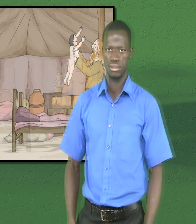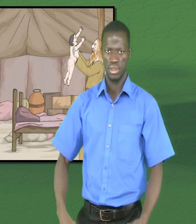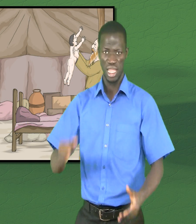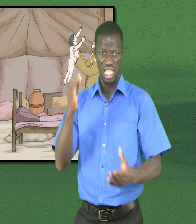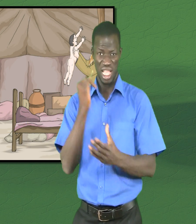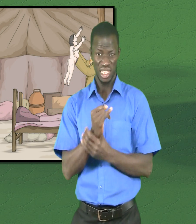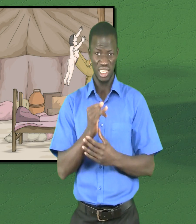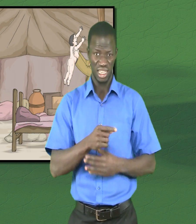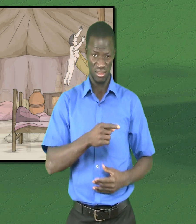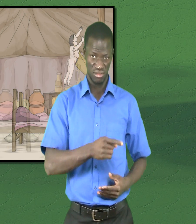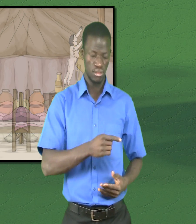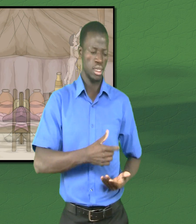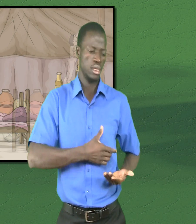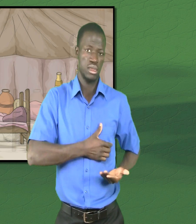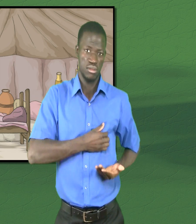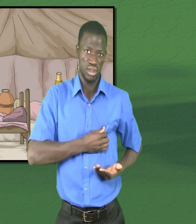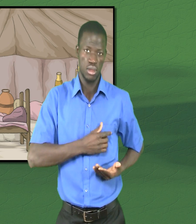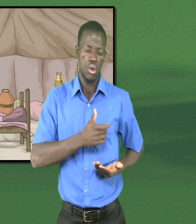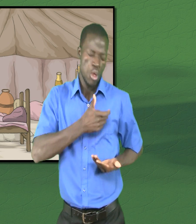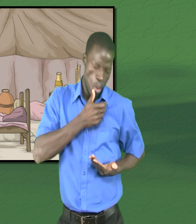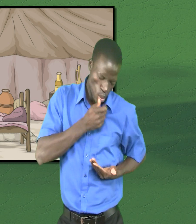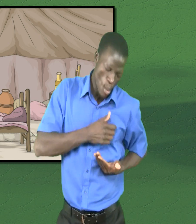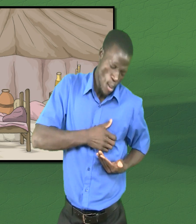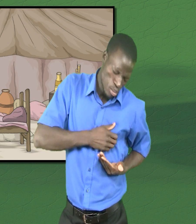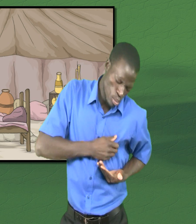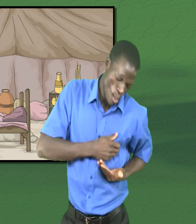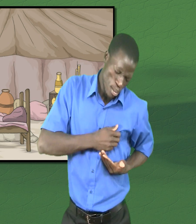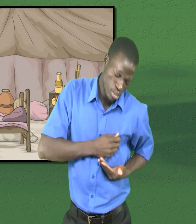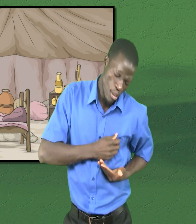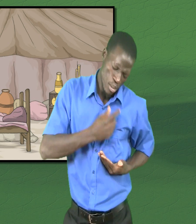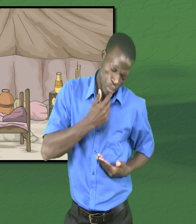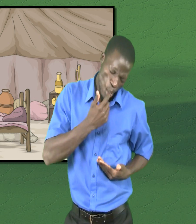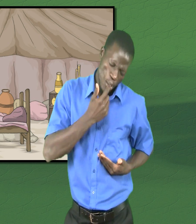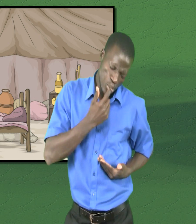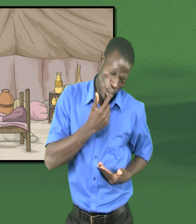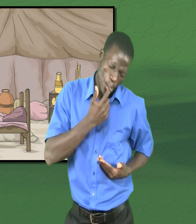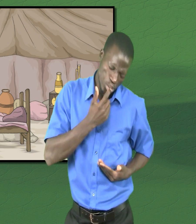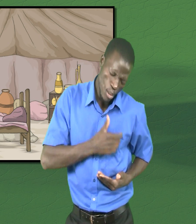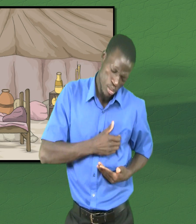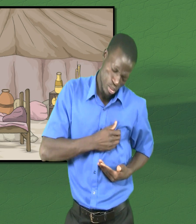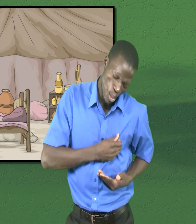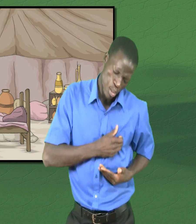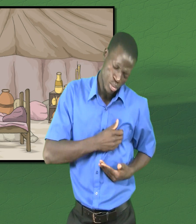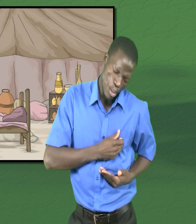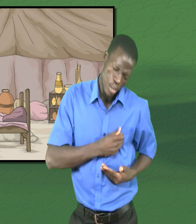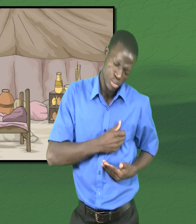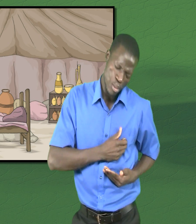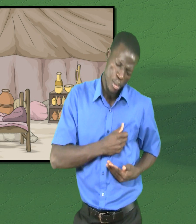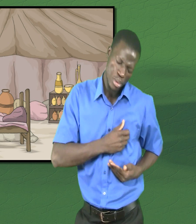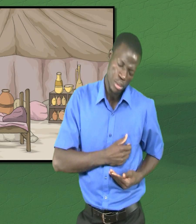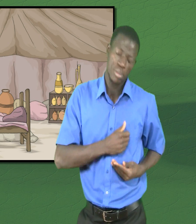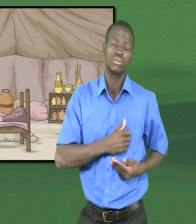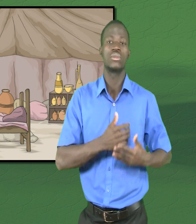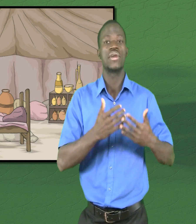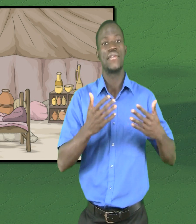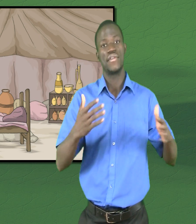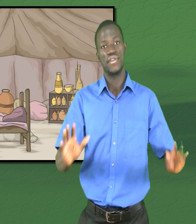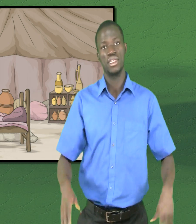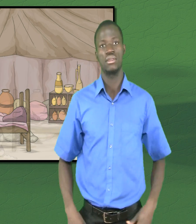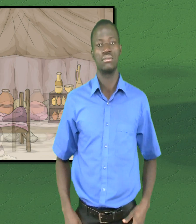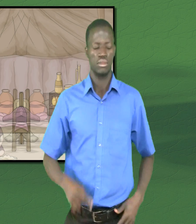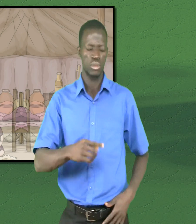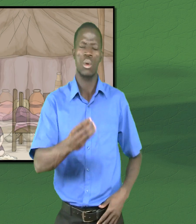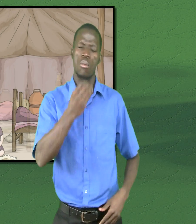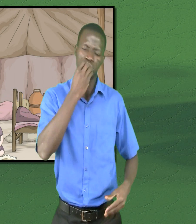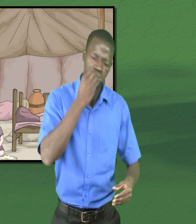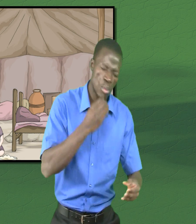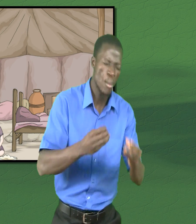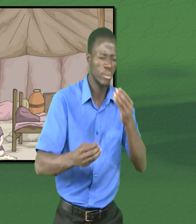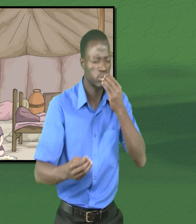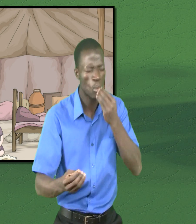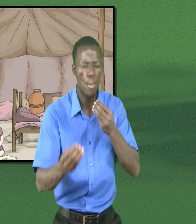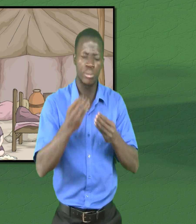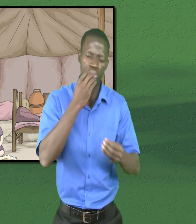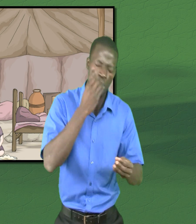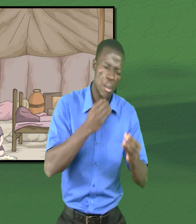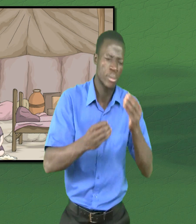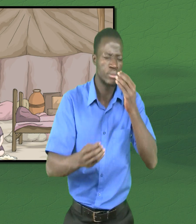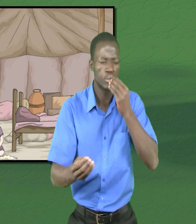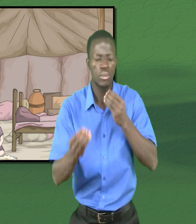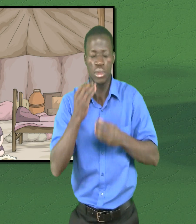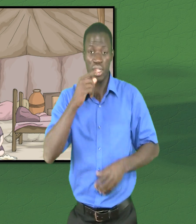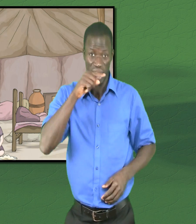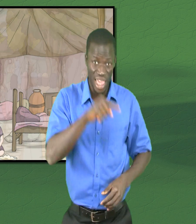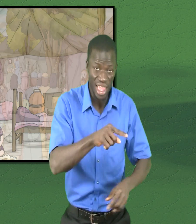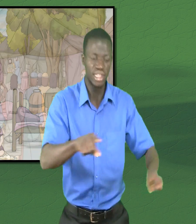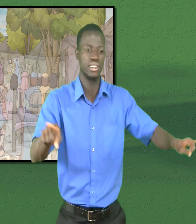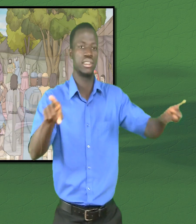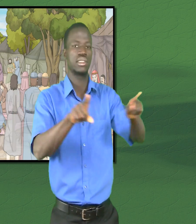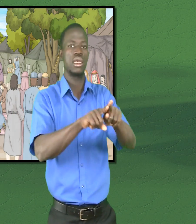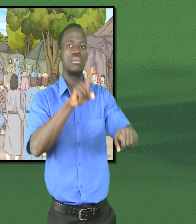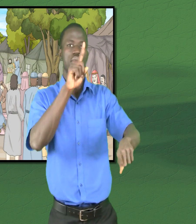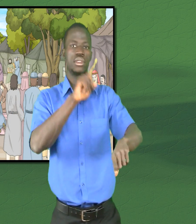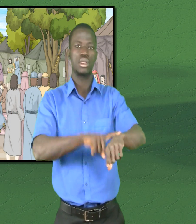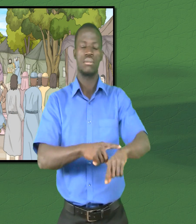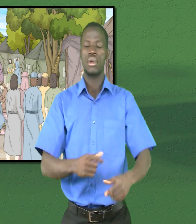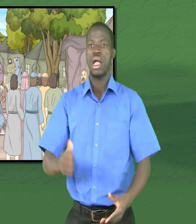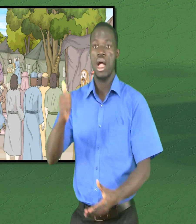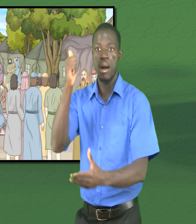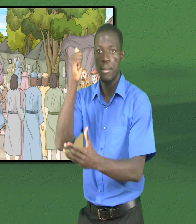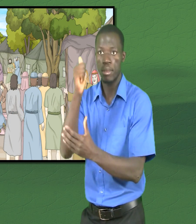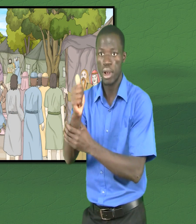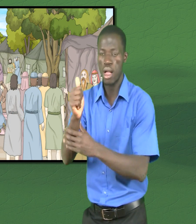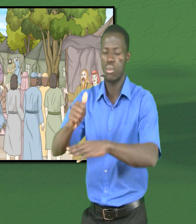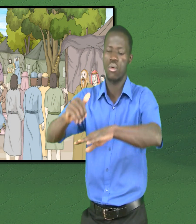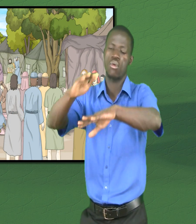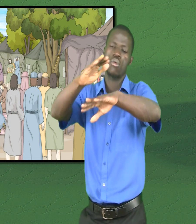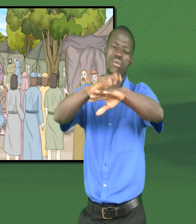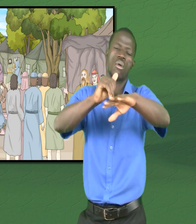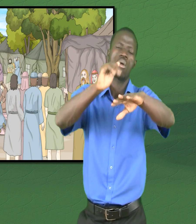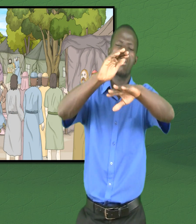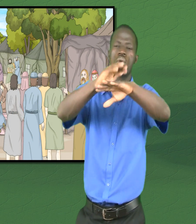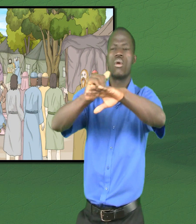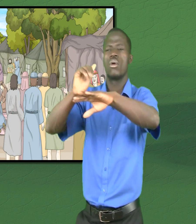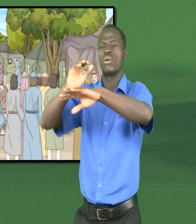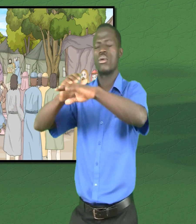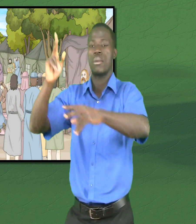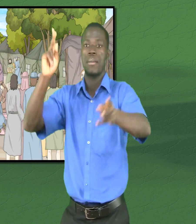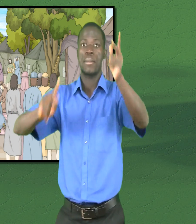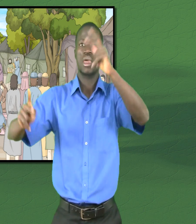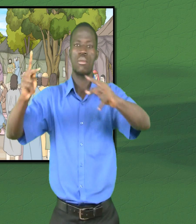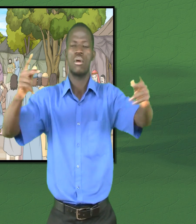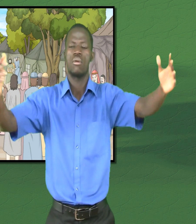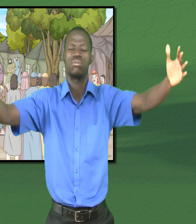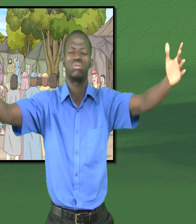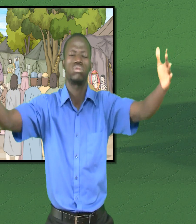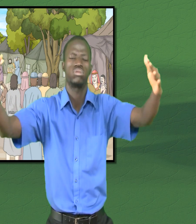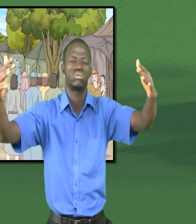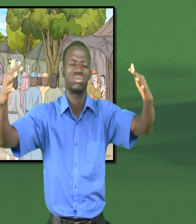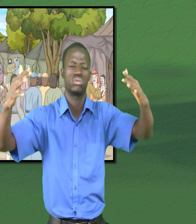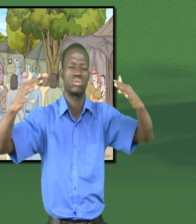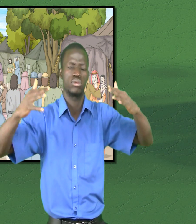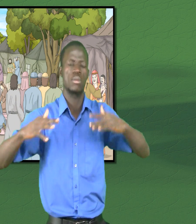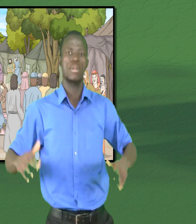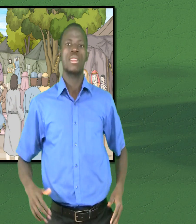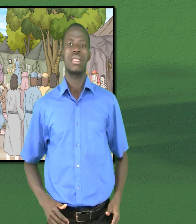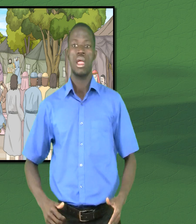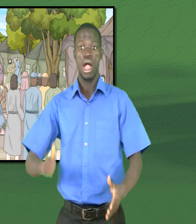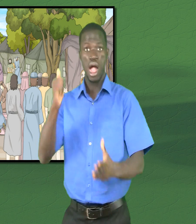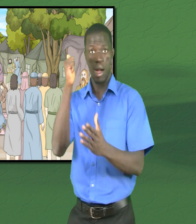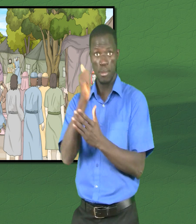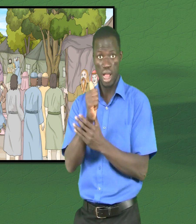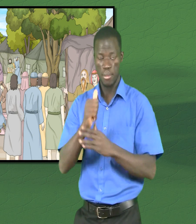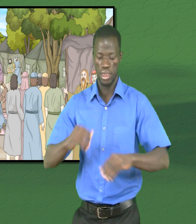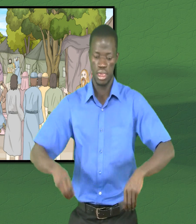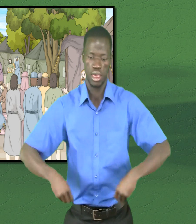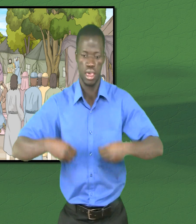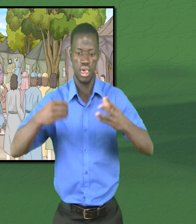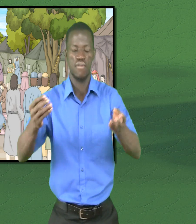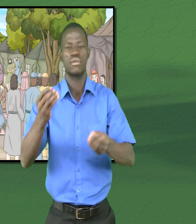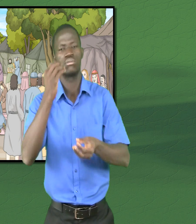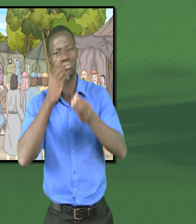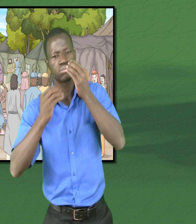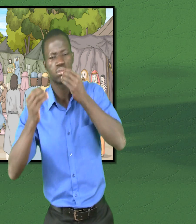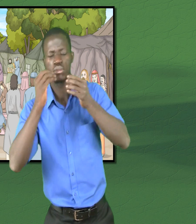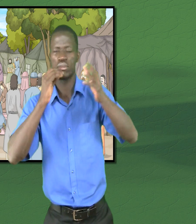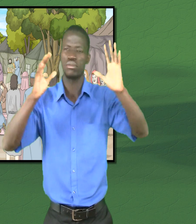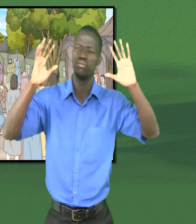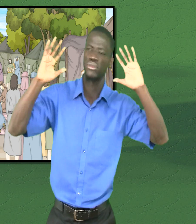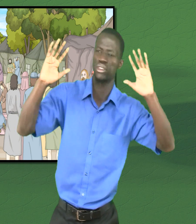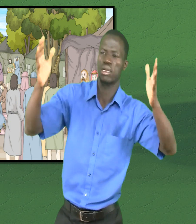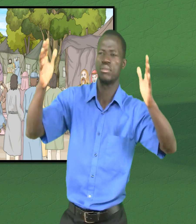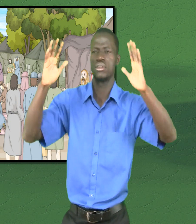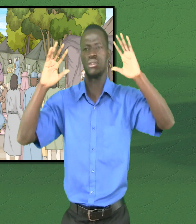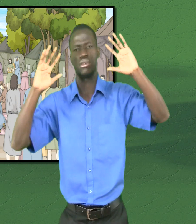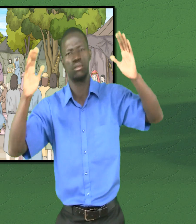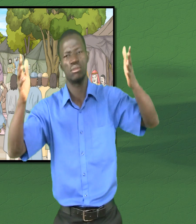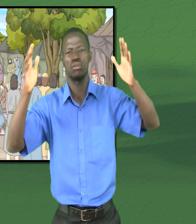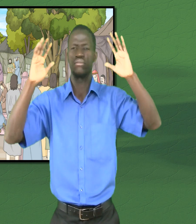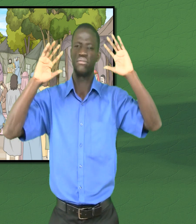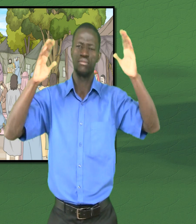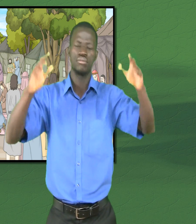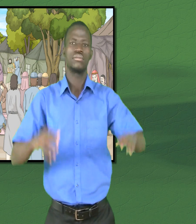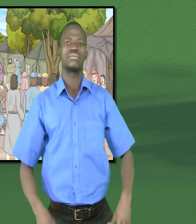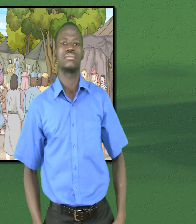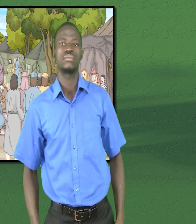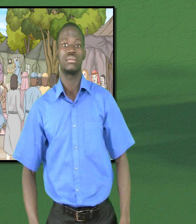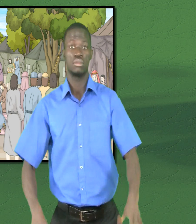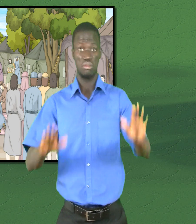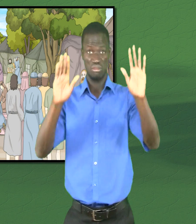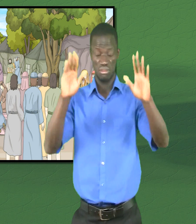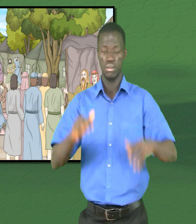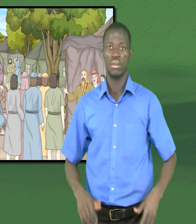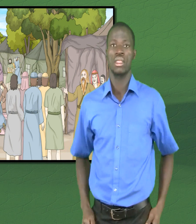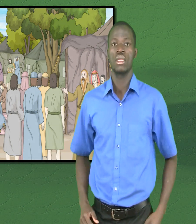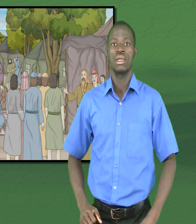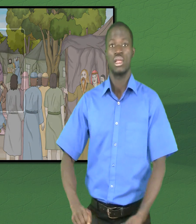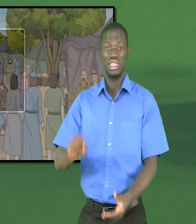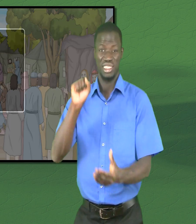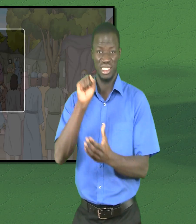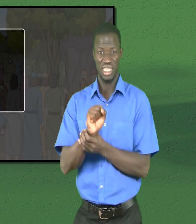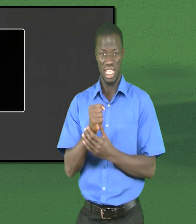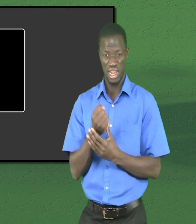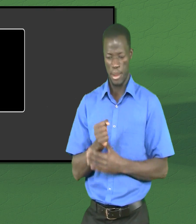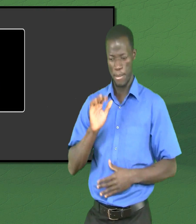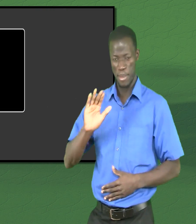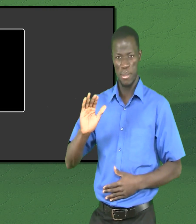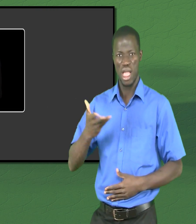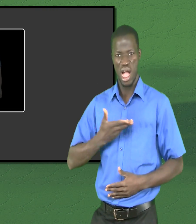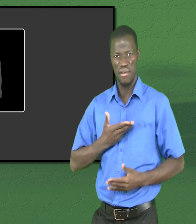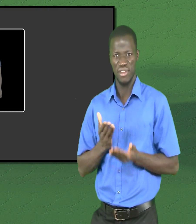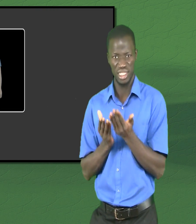So the child grew and was weaned, and Abraham held a great feast on the day Isaac was weaned.